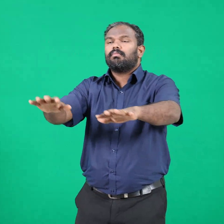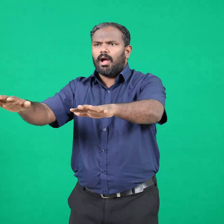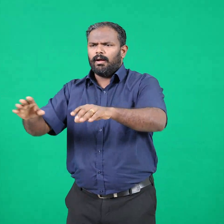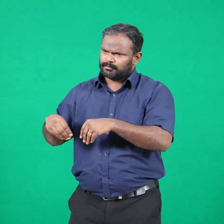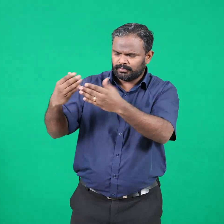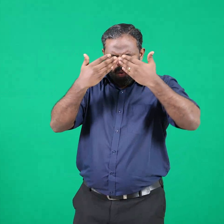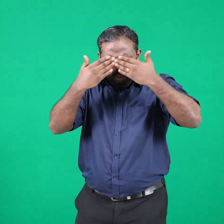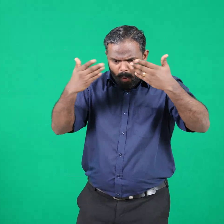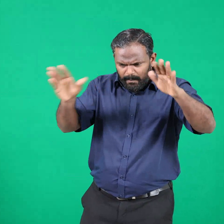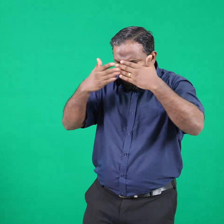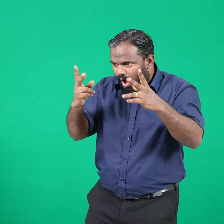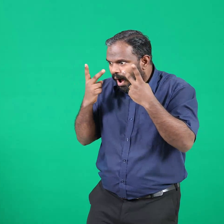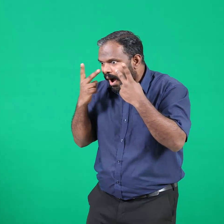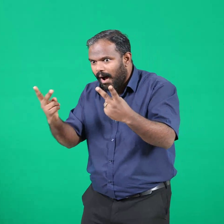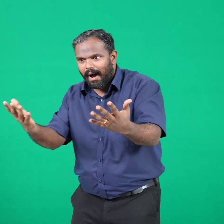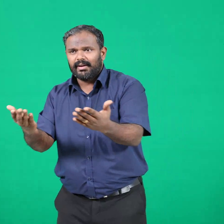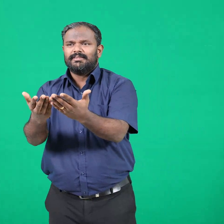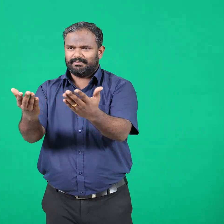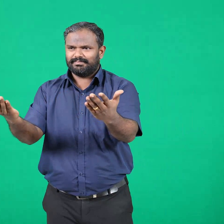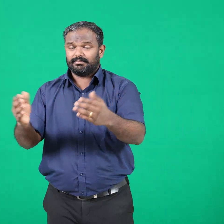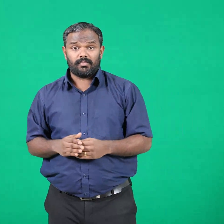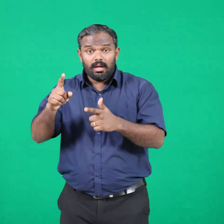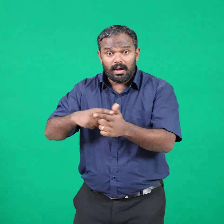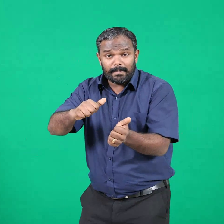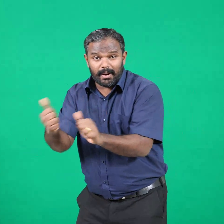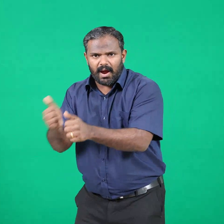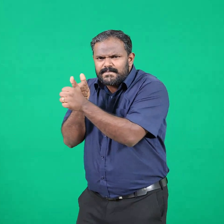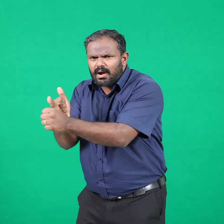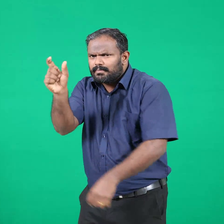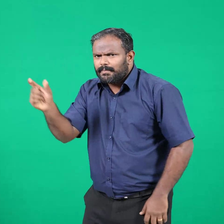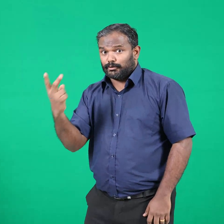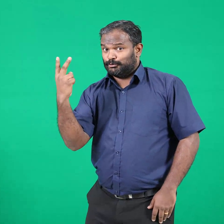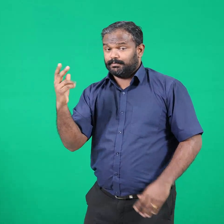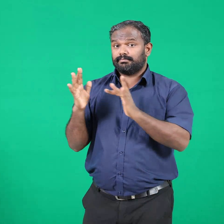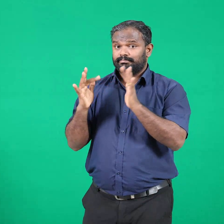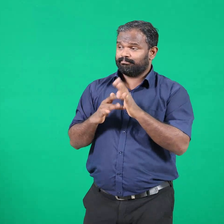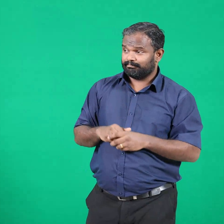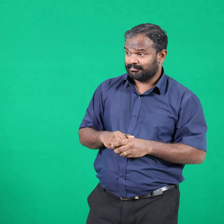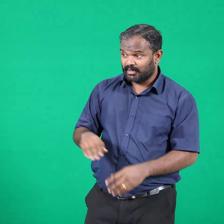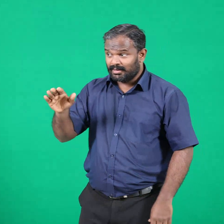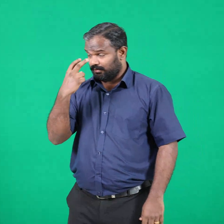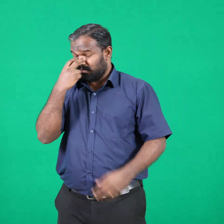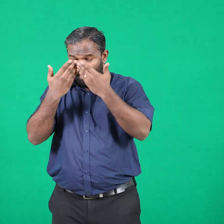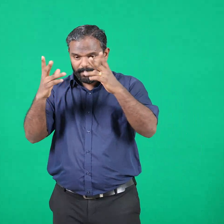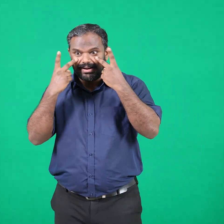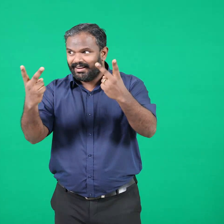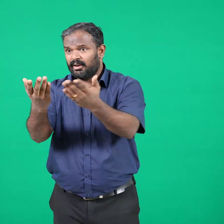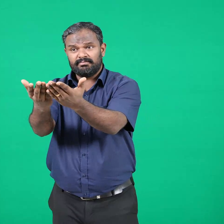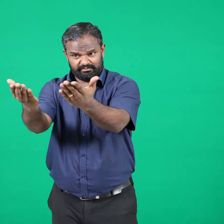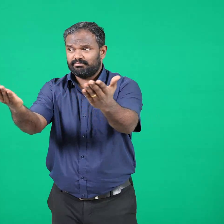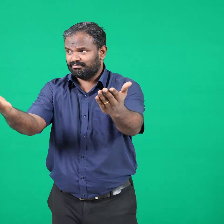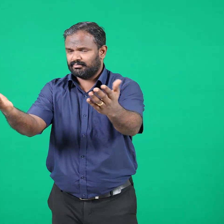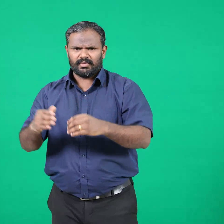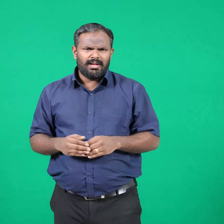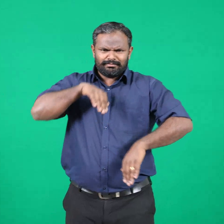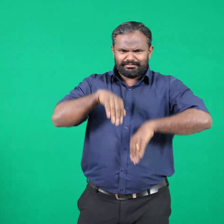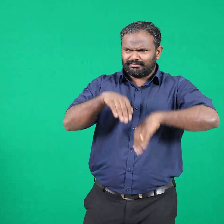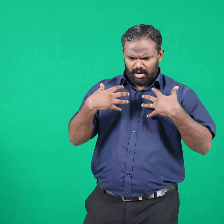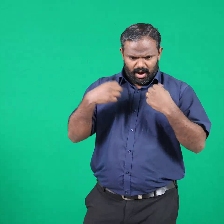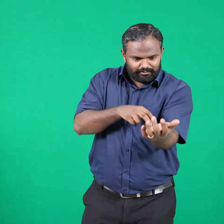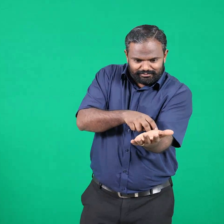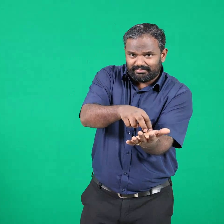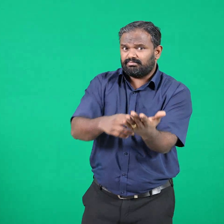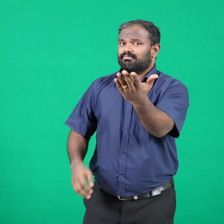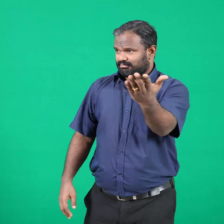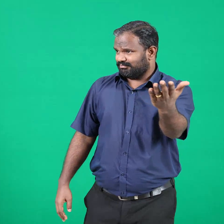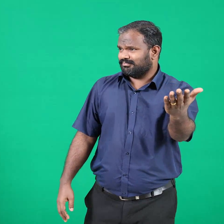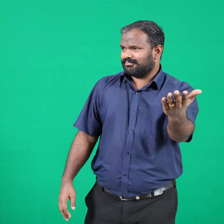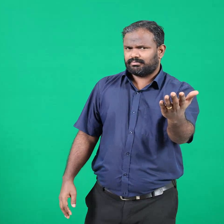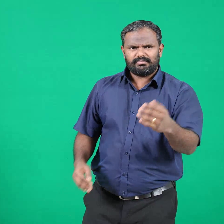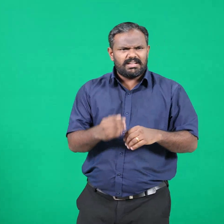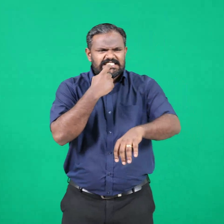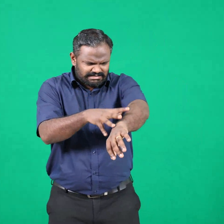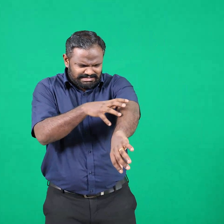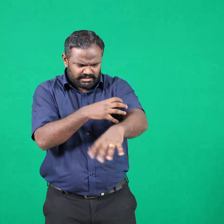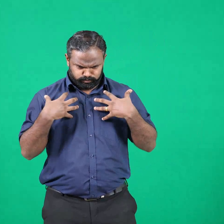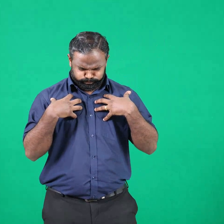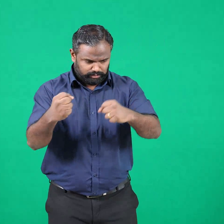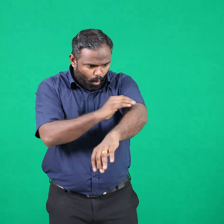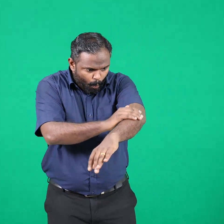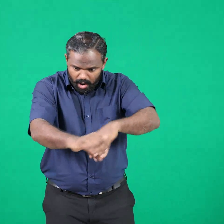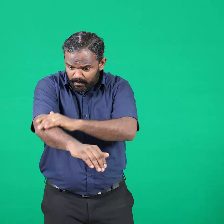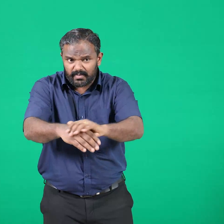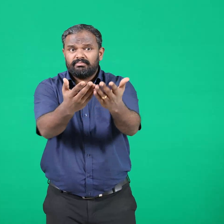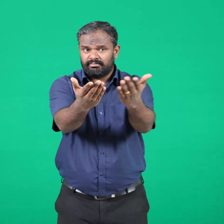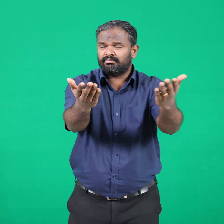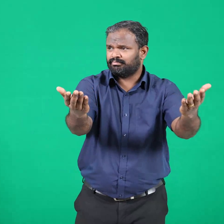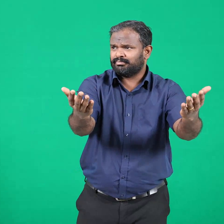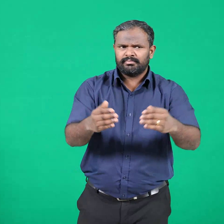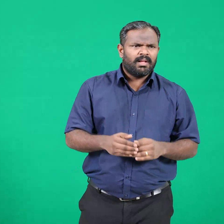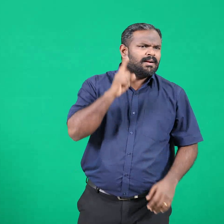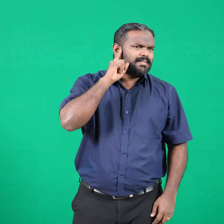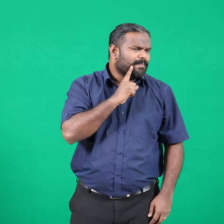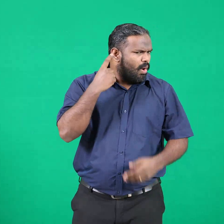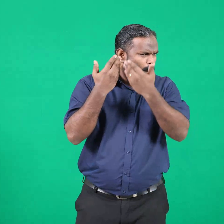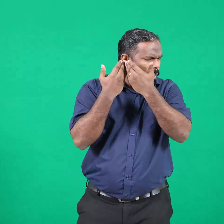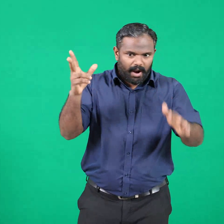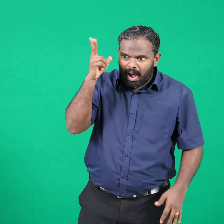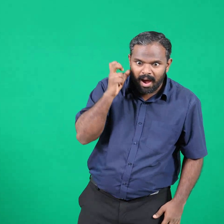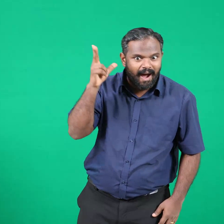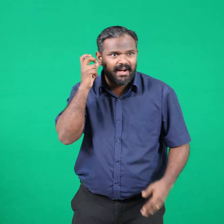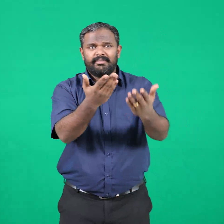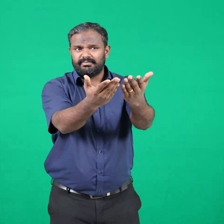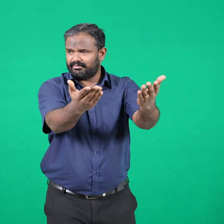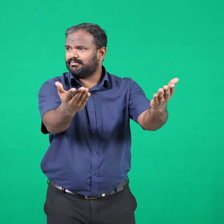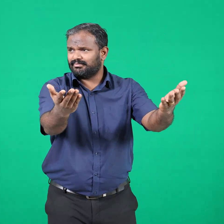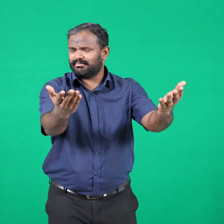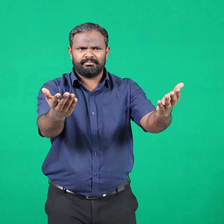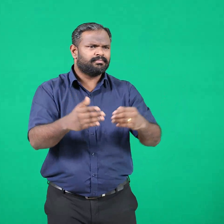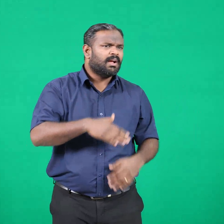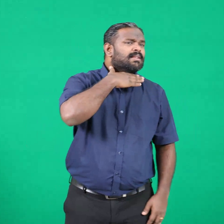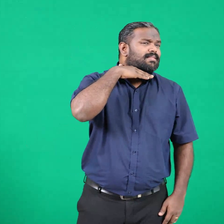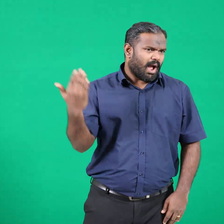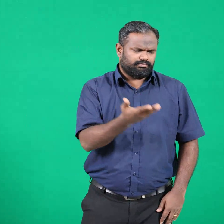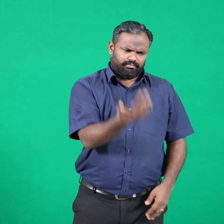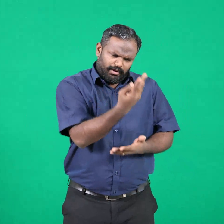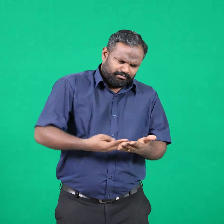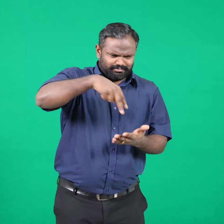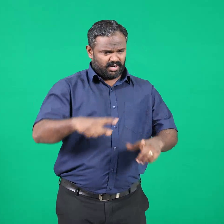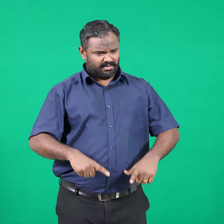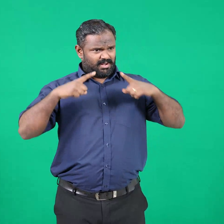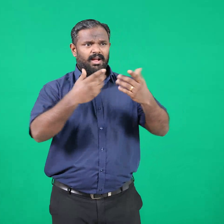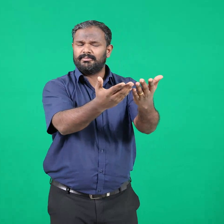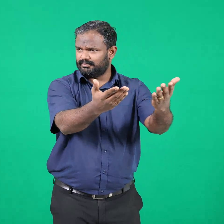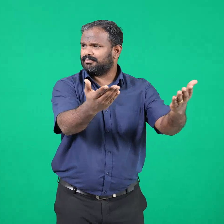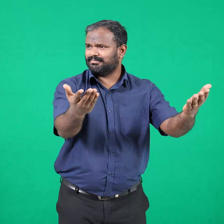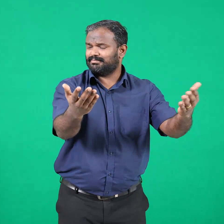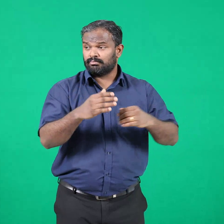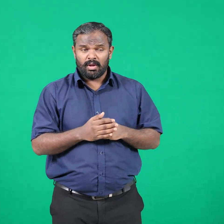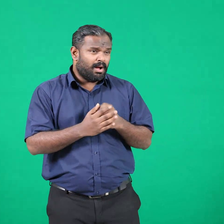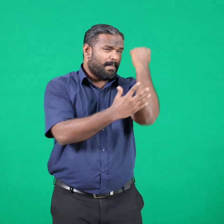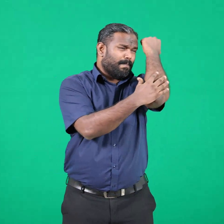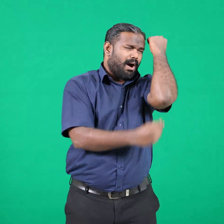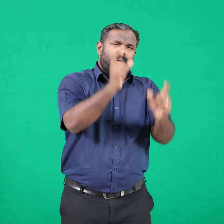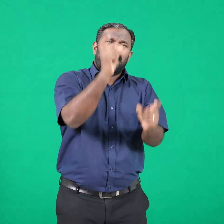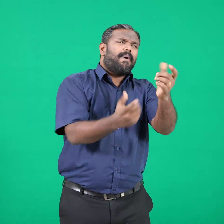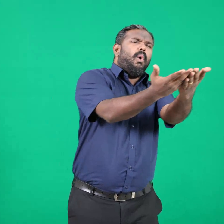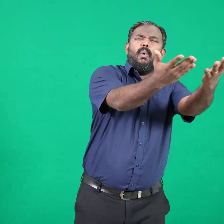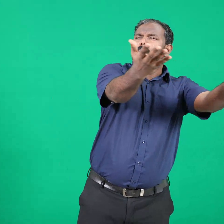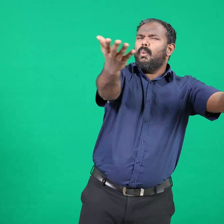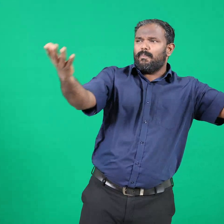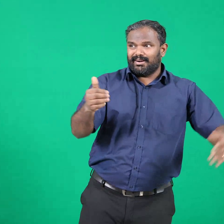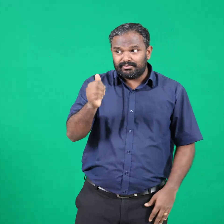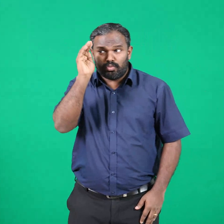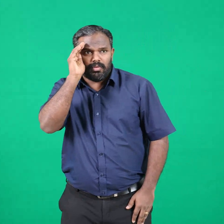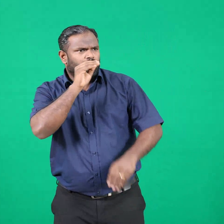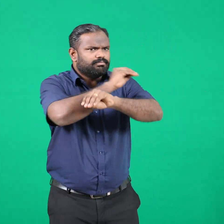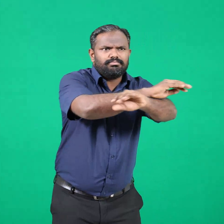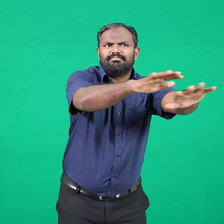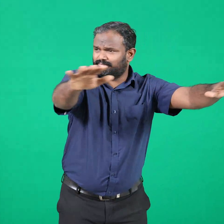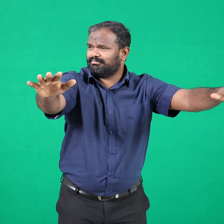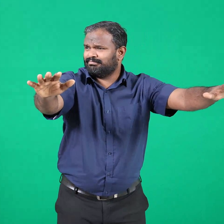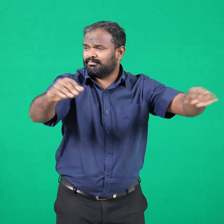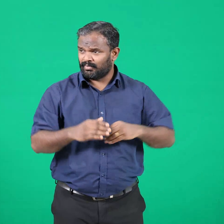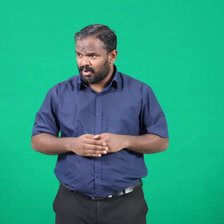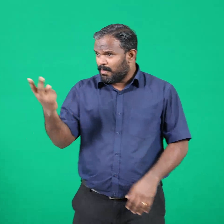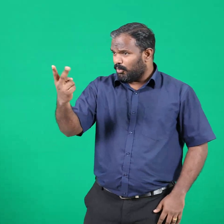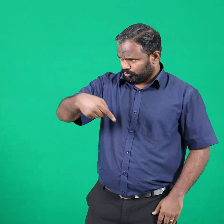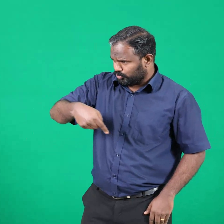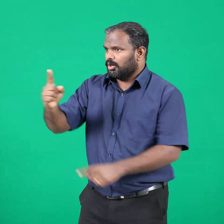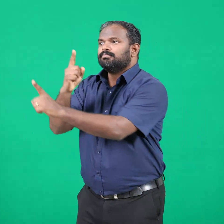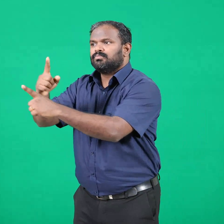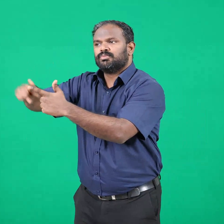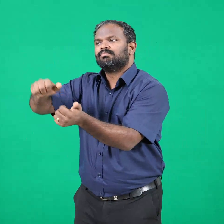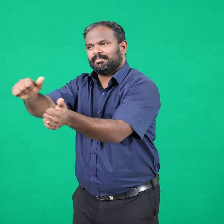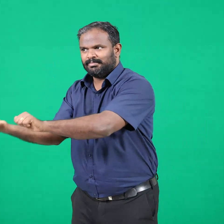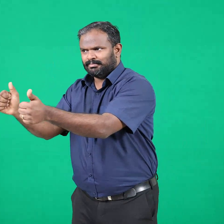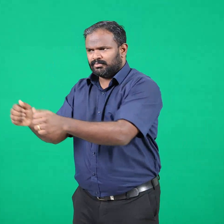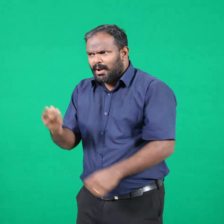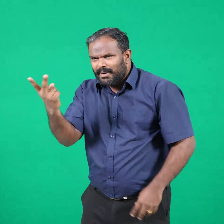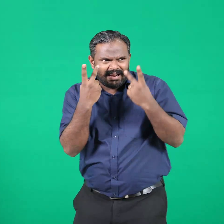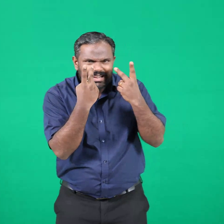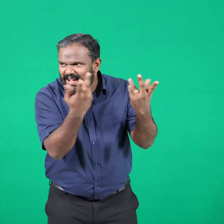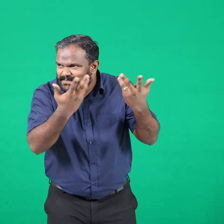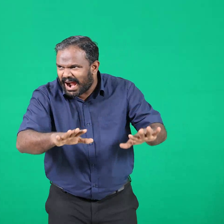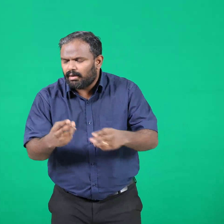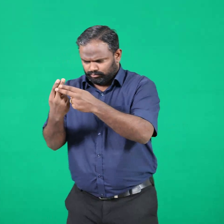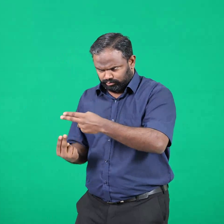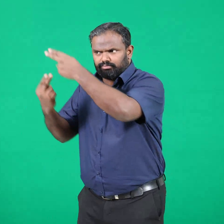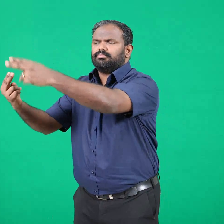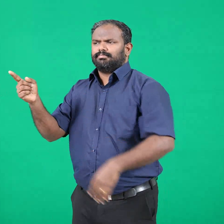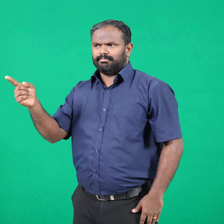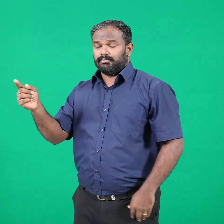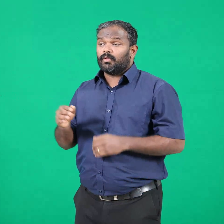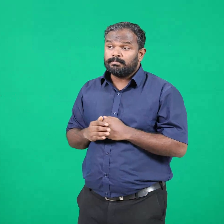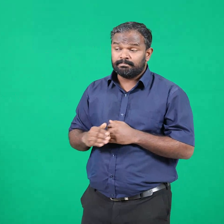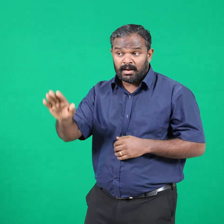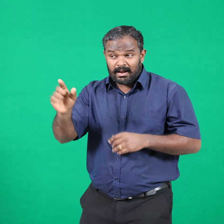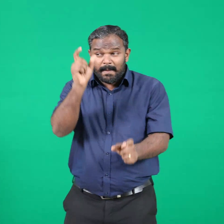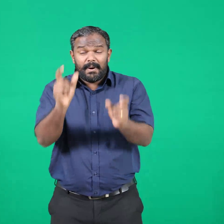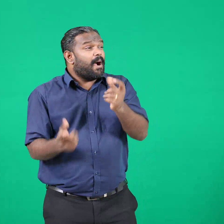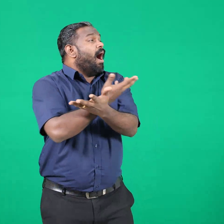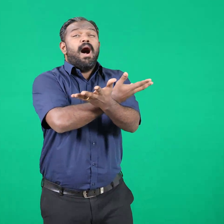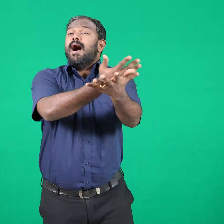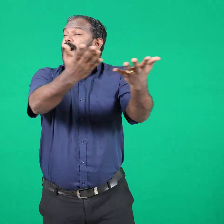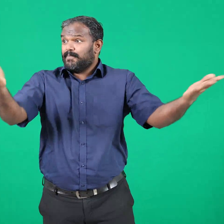So He replied, "Go back and report to John what you have seen and heard: The blind receive sight, the lame walk, the lepers are cleansed, the deaf hear, the dead are raised, and the good news is preached to the poor.